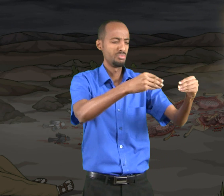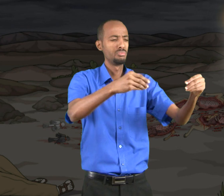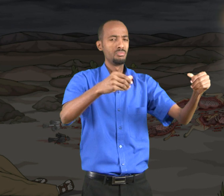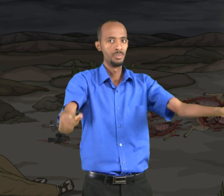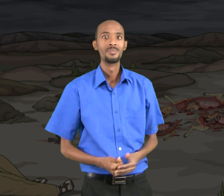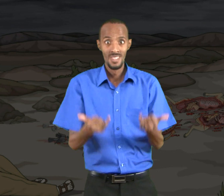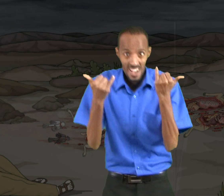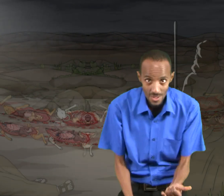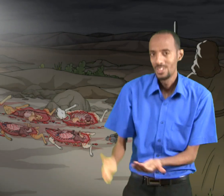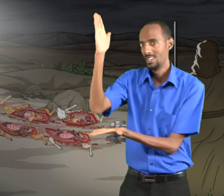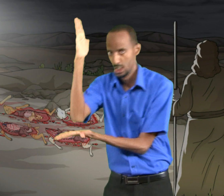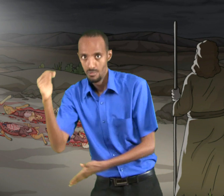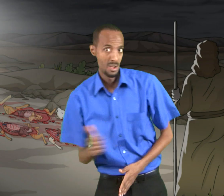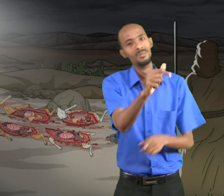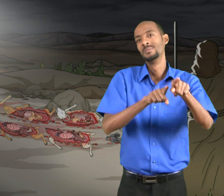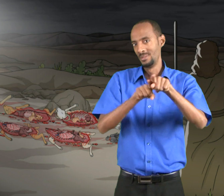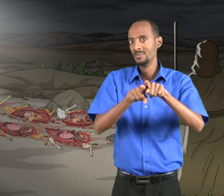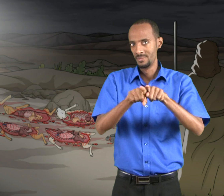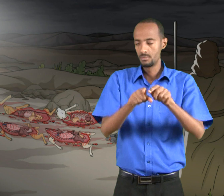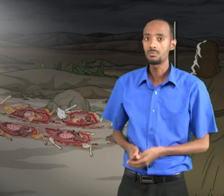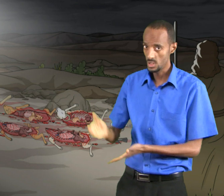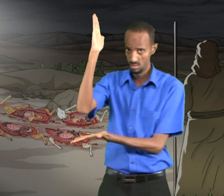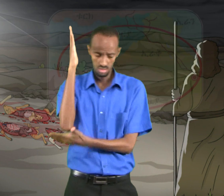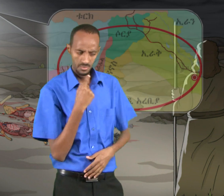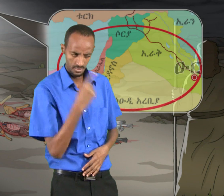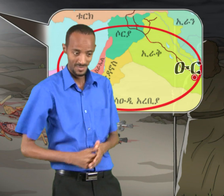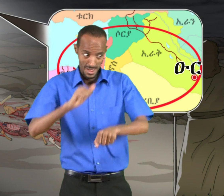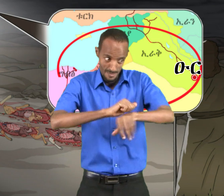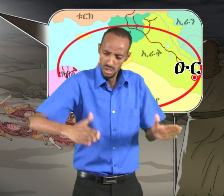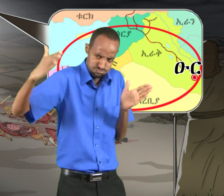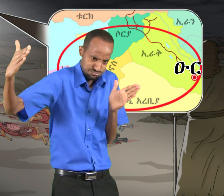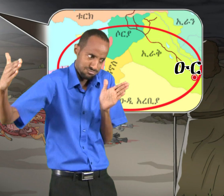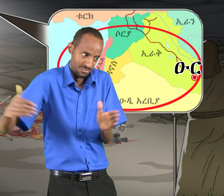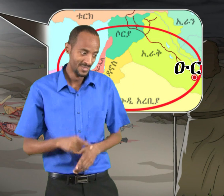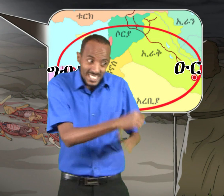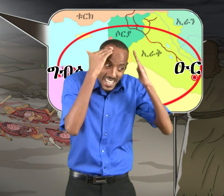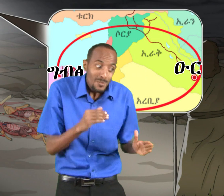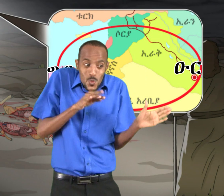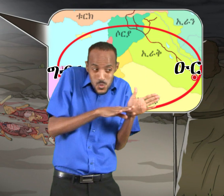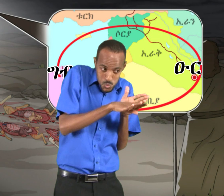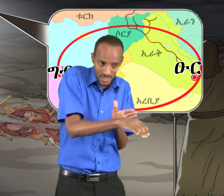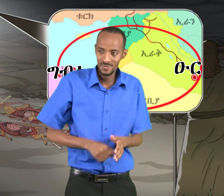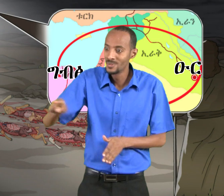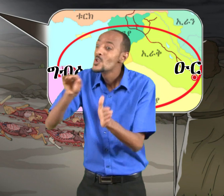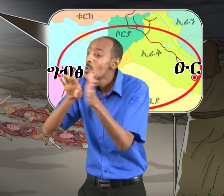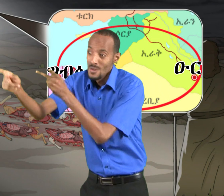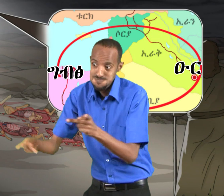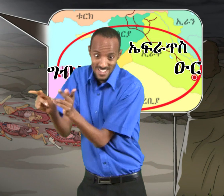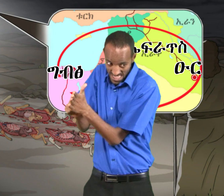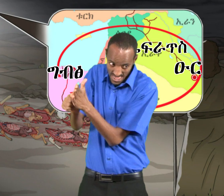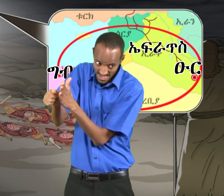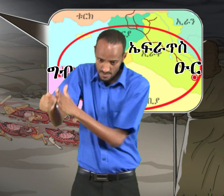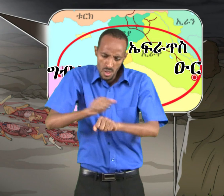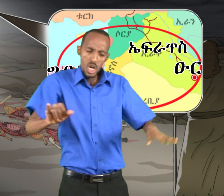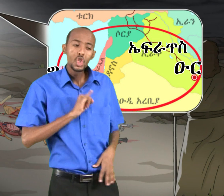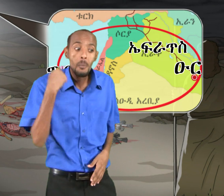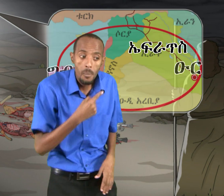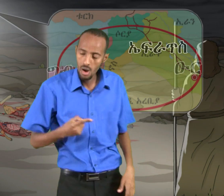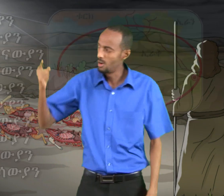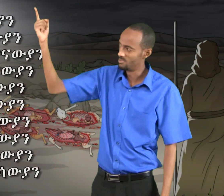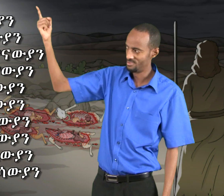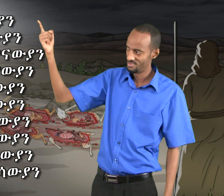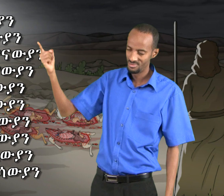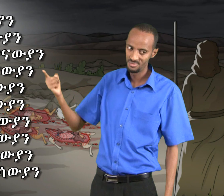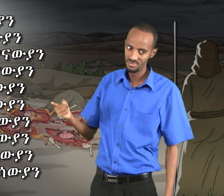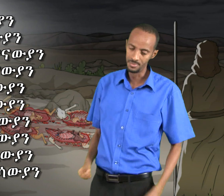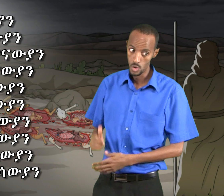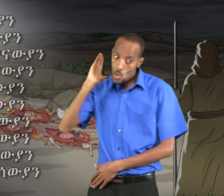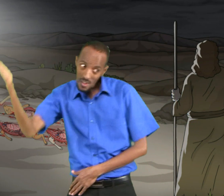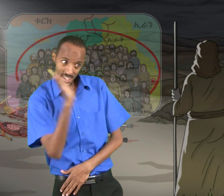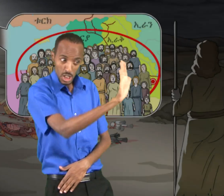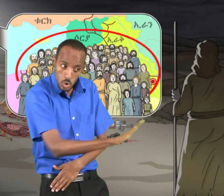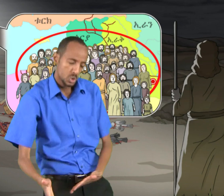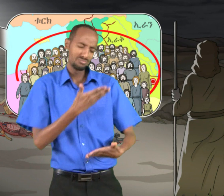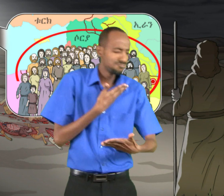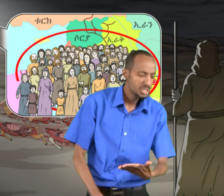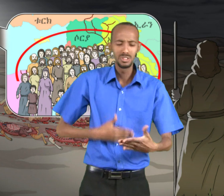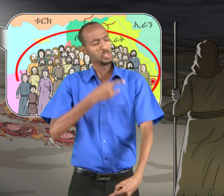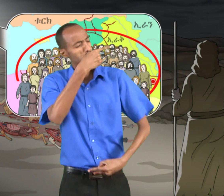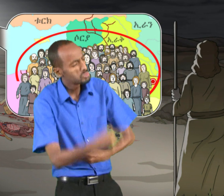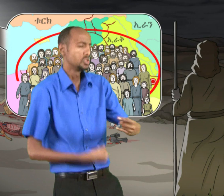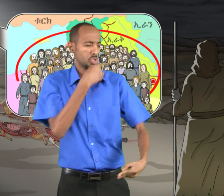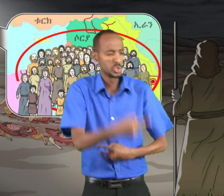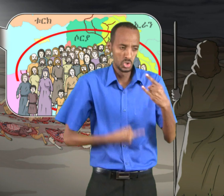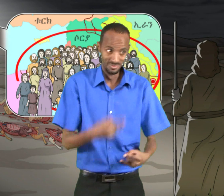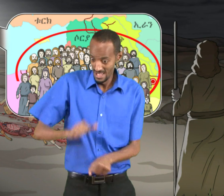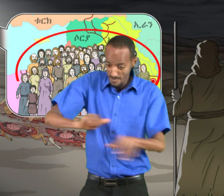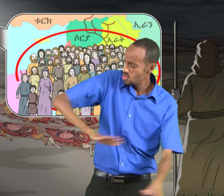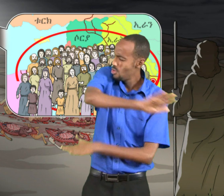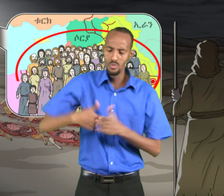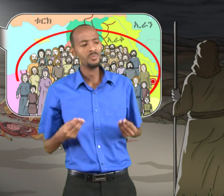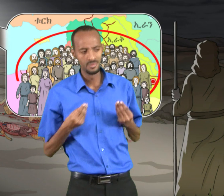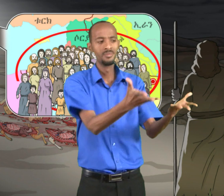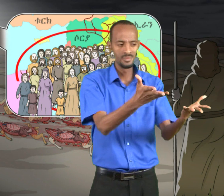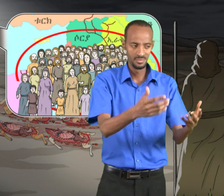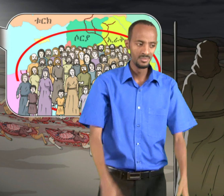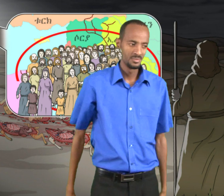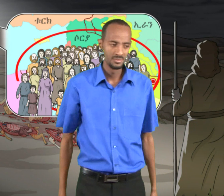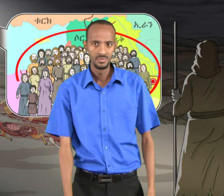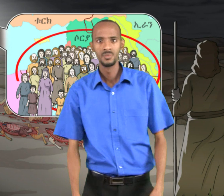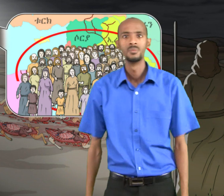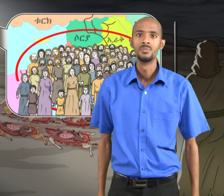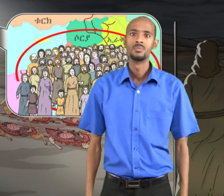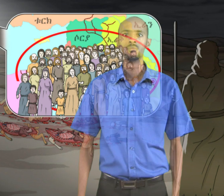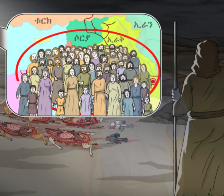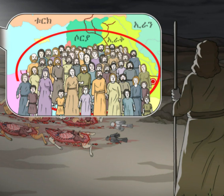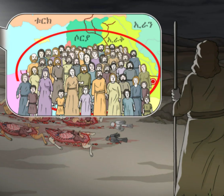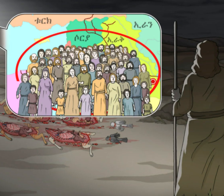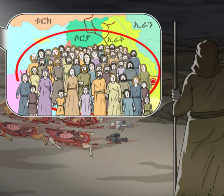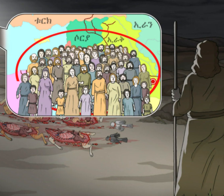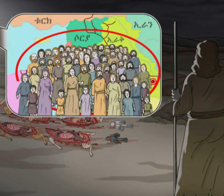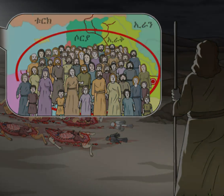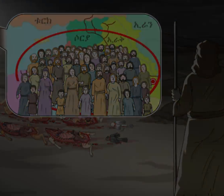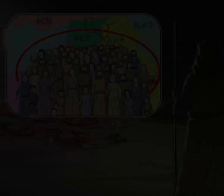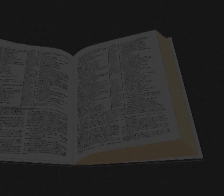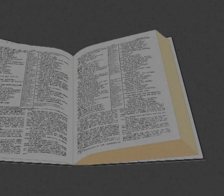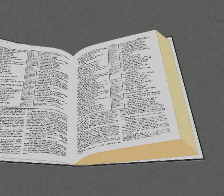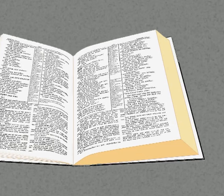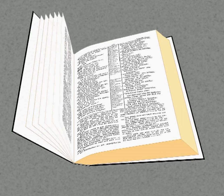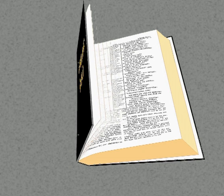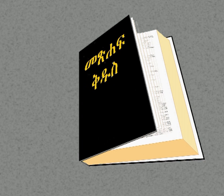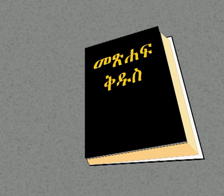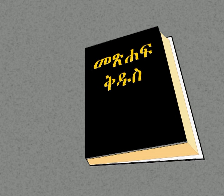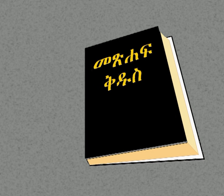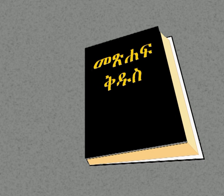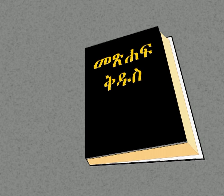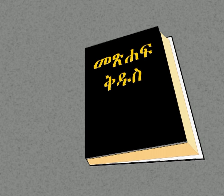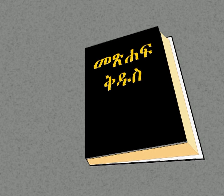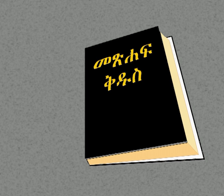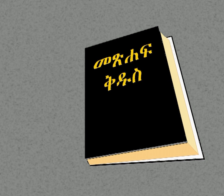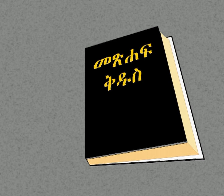On that day the LORD made a covenant with Abram, saying, “To your descendants I have given this land—from the river of Egypt to the great River Euphrates— the land of the Kenites, Kenizzites, Kadmonites, Hittites, Perizzites, Rephaites, Amorites, Canaanites, Girgashites, and Jebusites.”